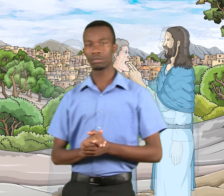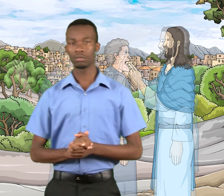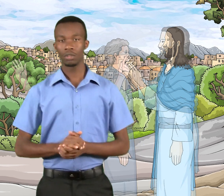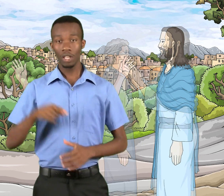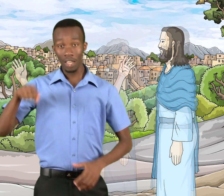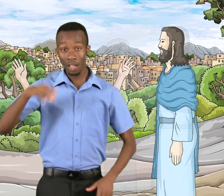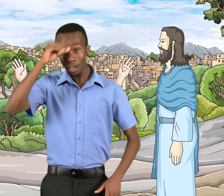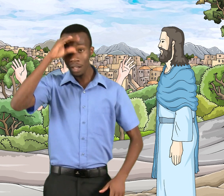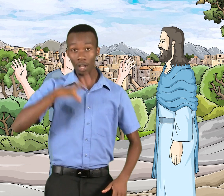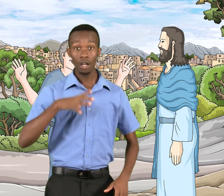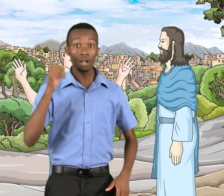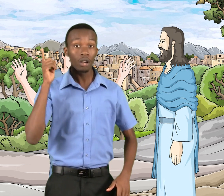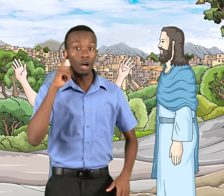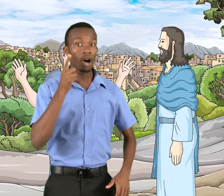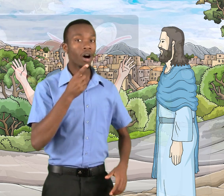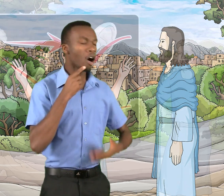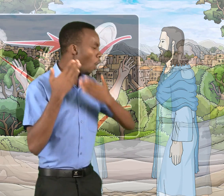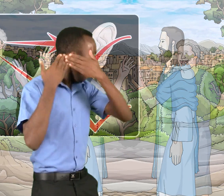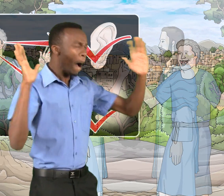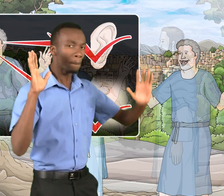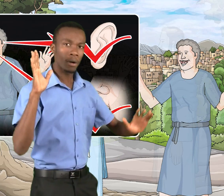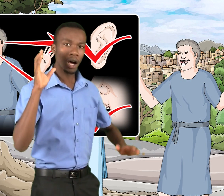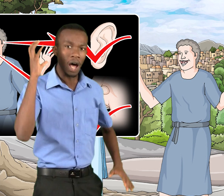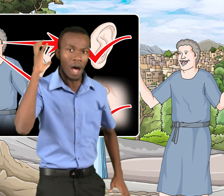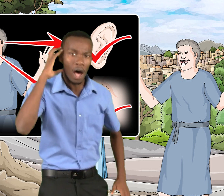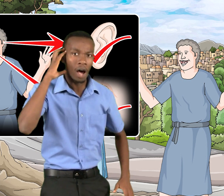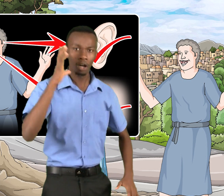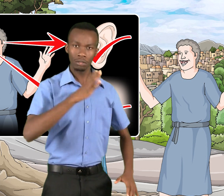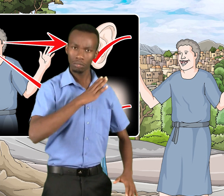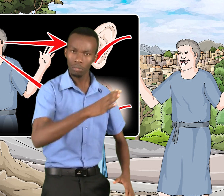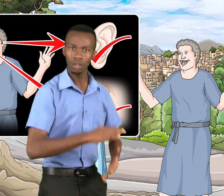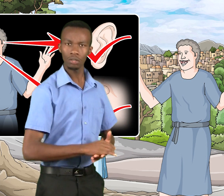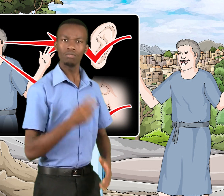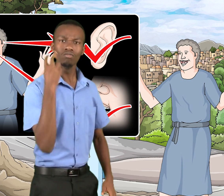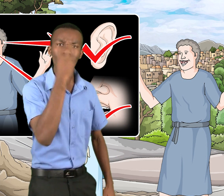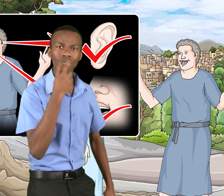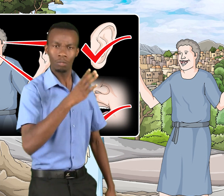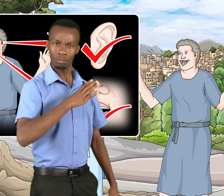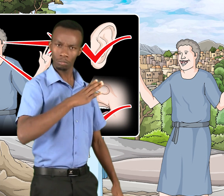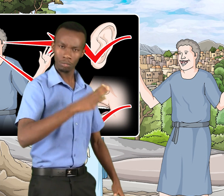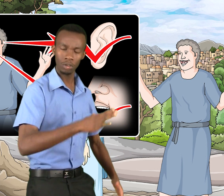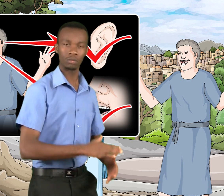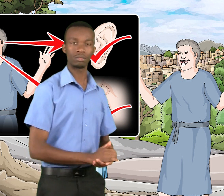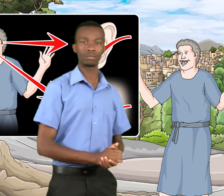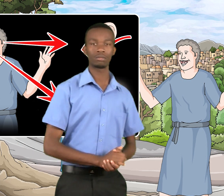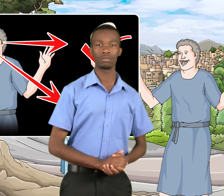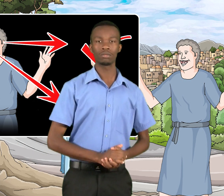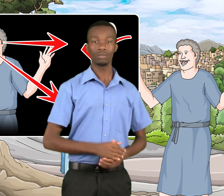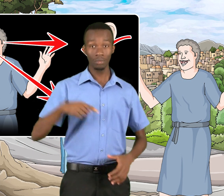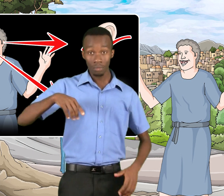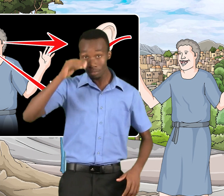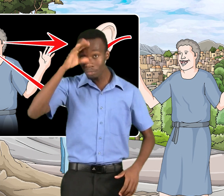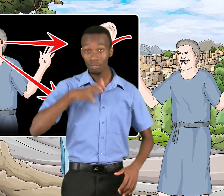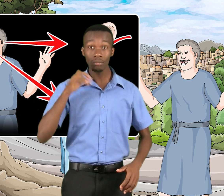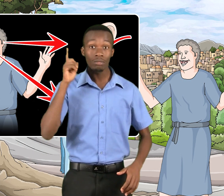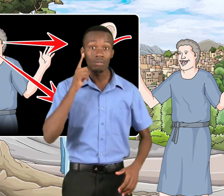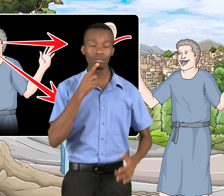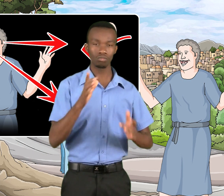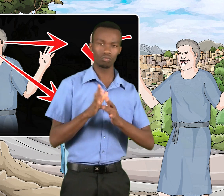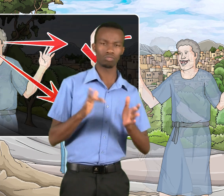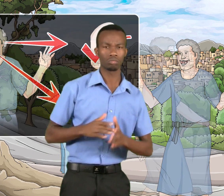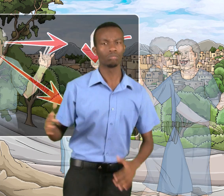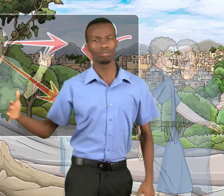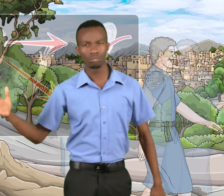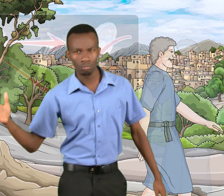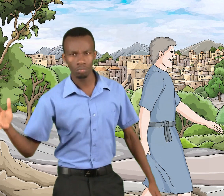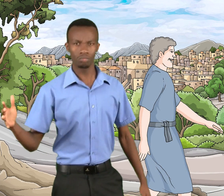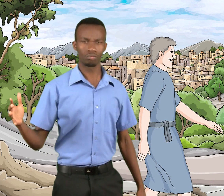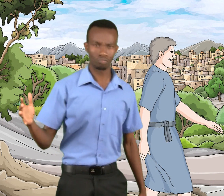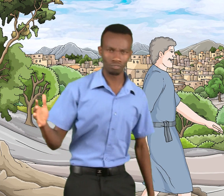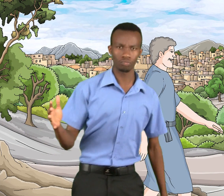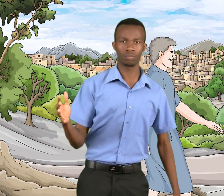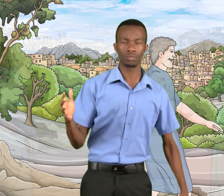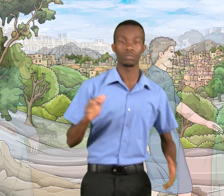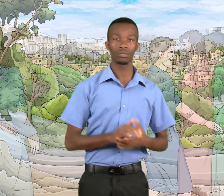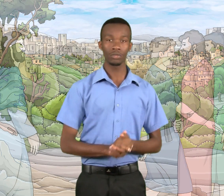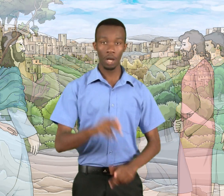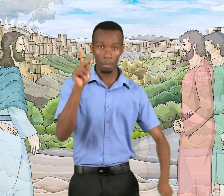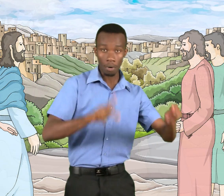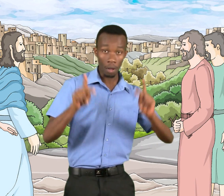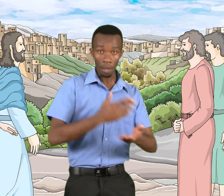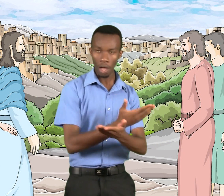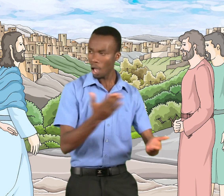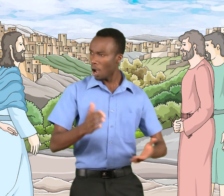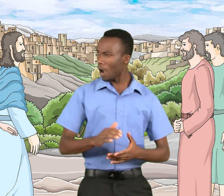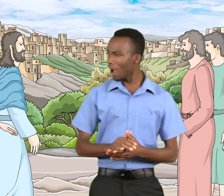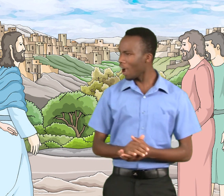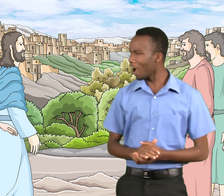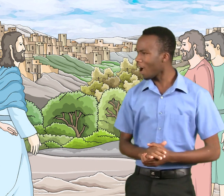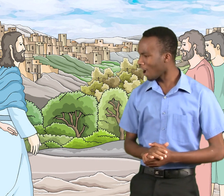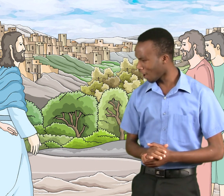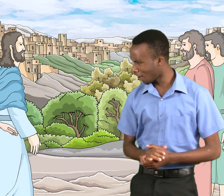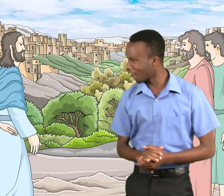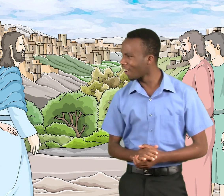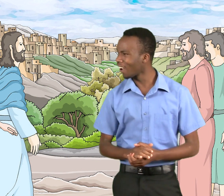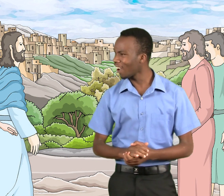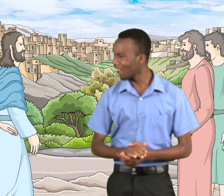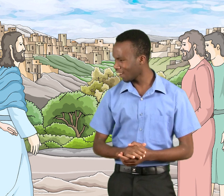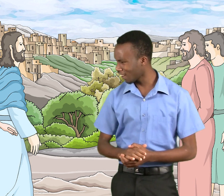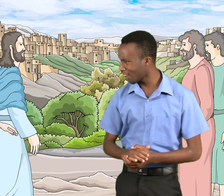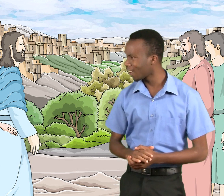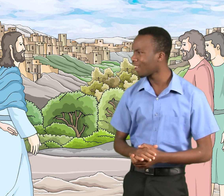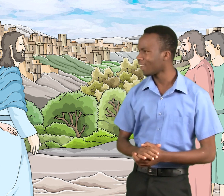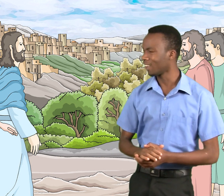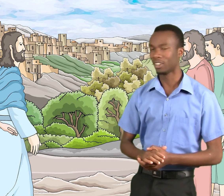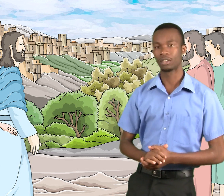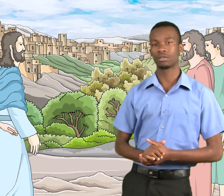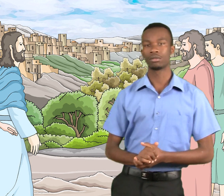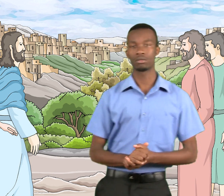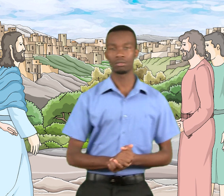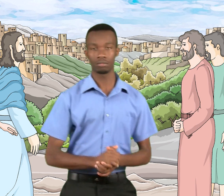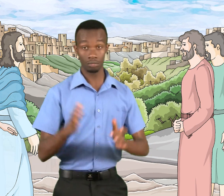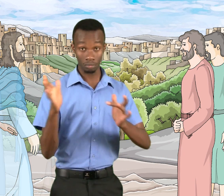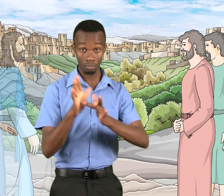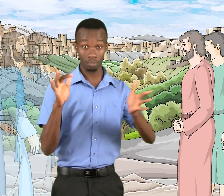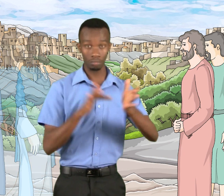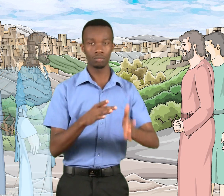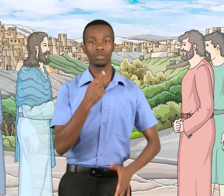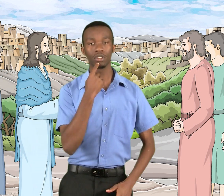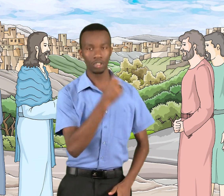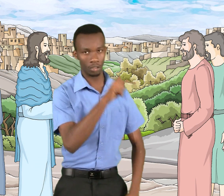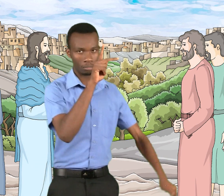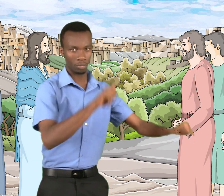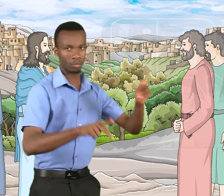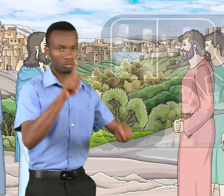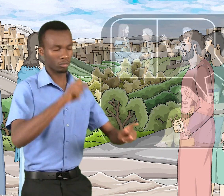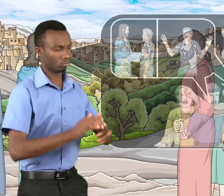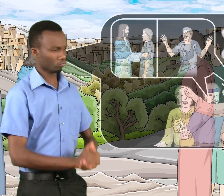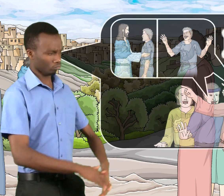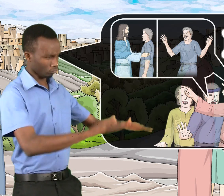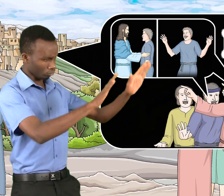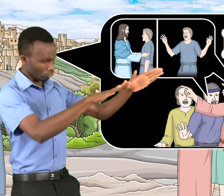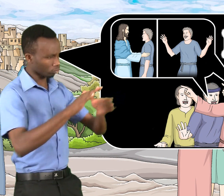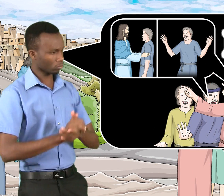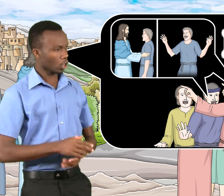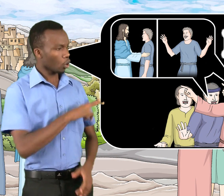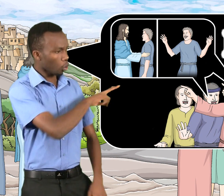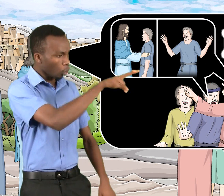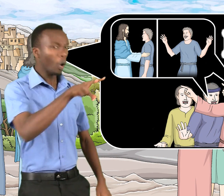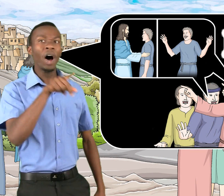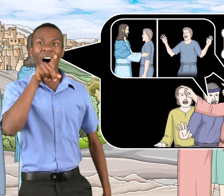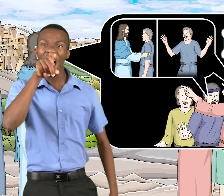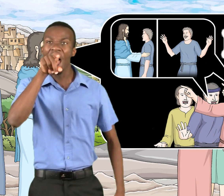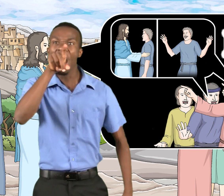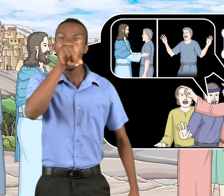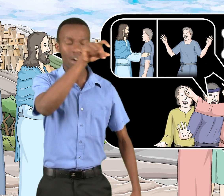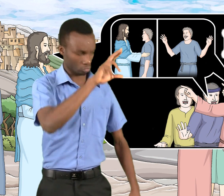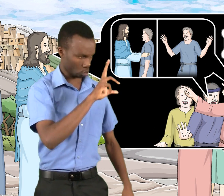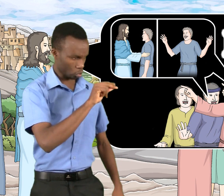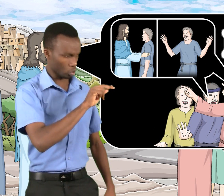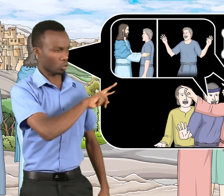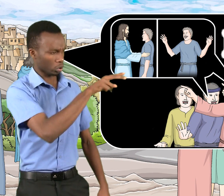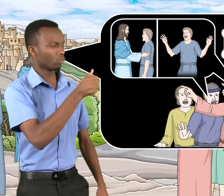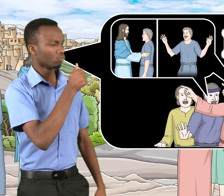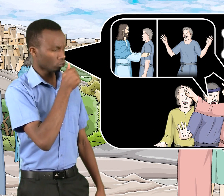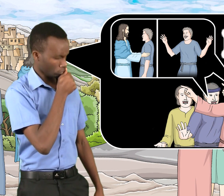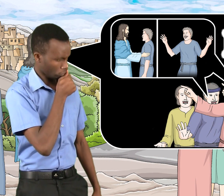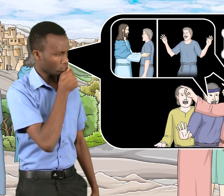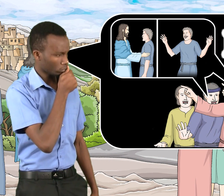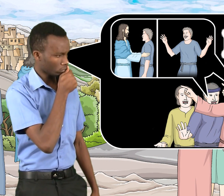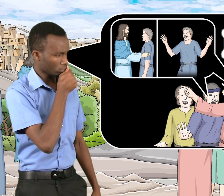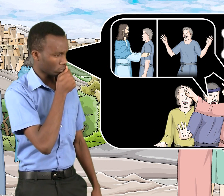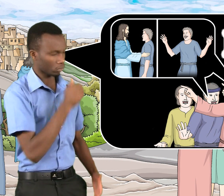Immediately the man’s ears were opened and his tongue was released, and he began to speak plainly. Jesus ordered them not to tell anyone.